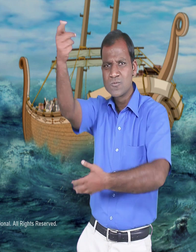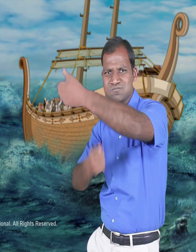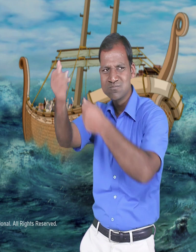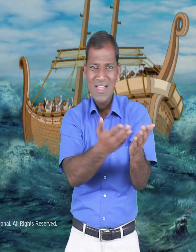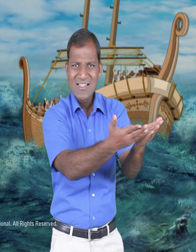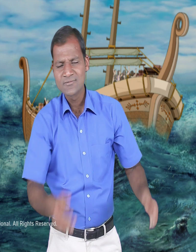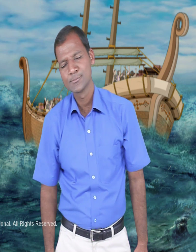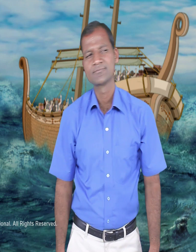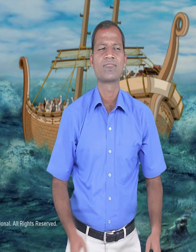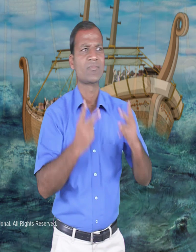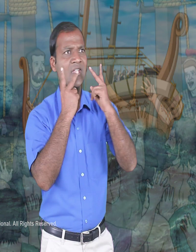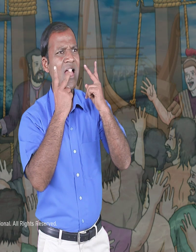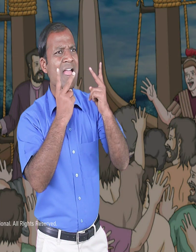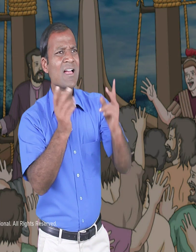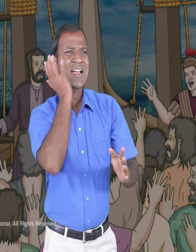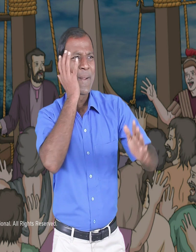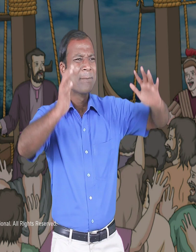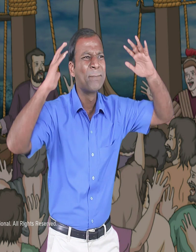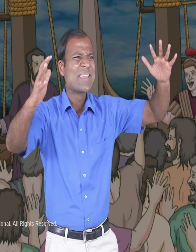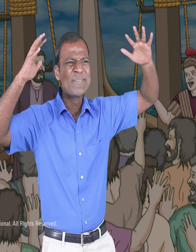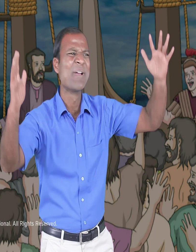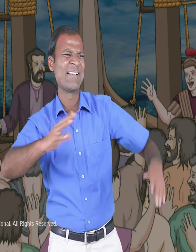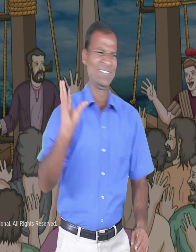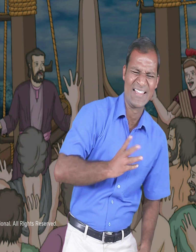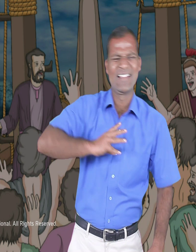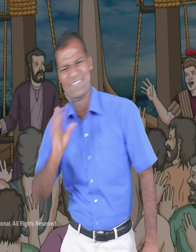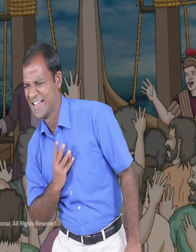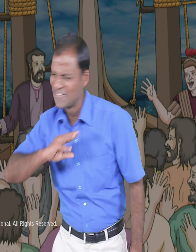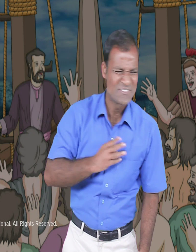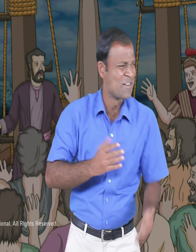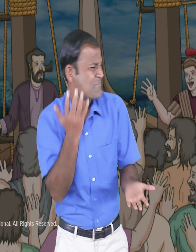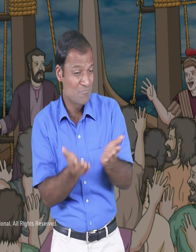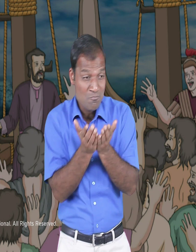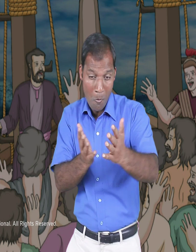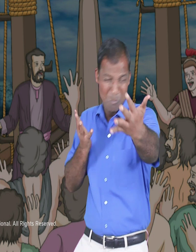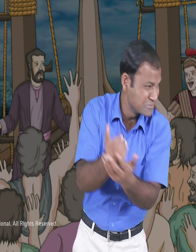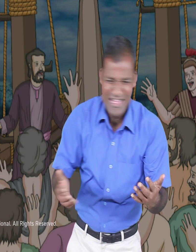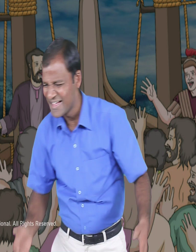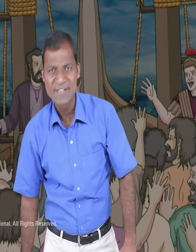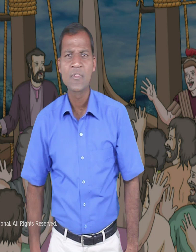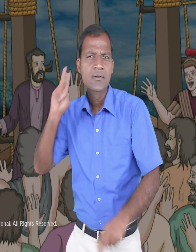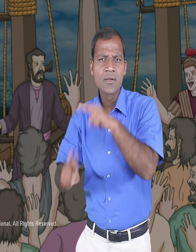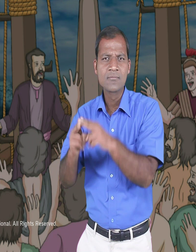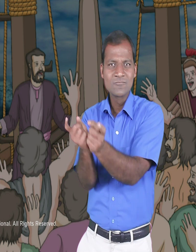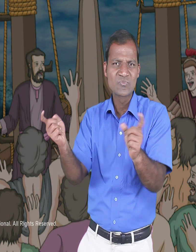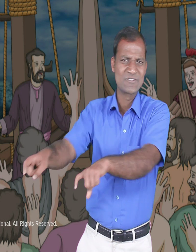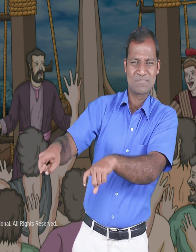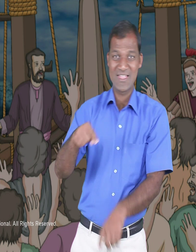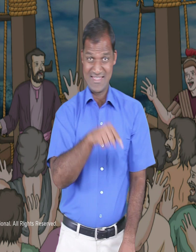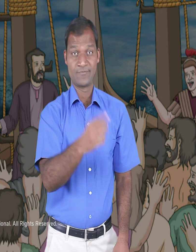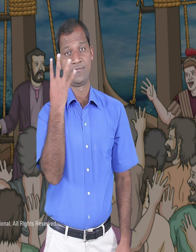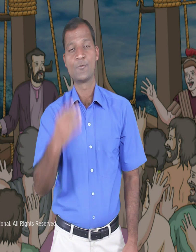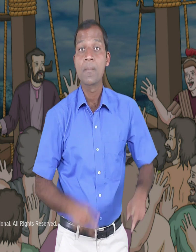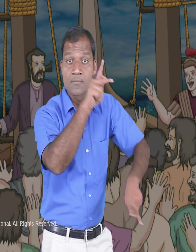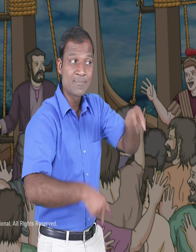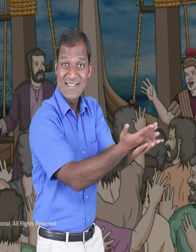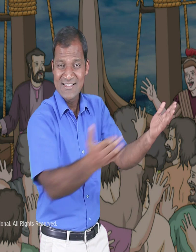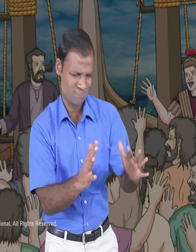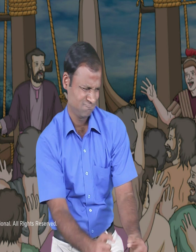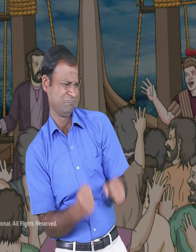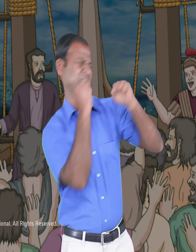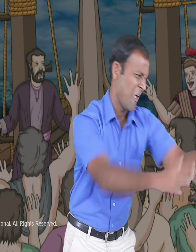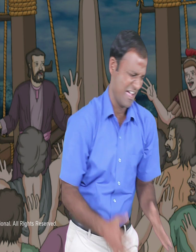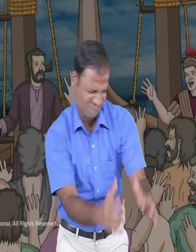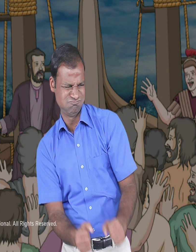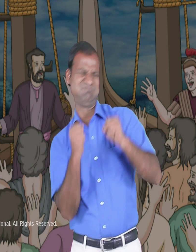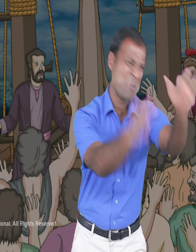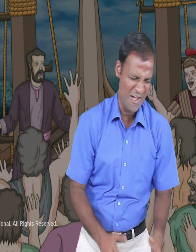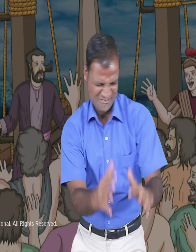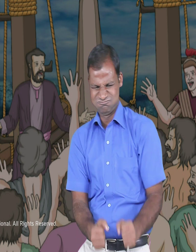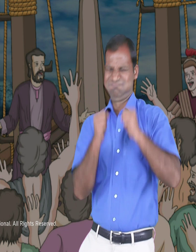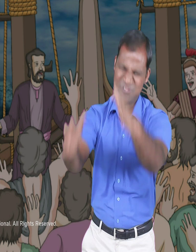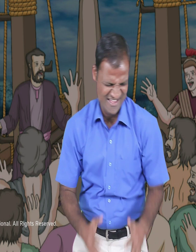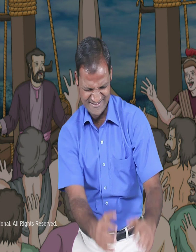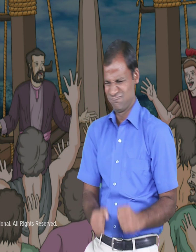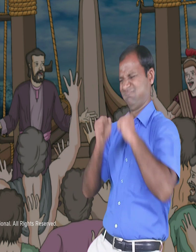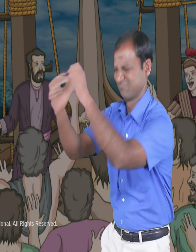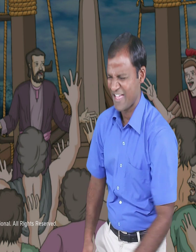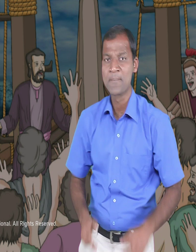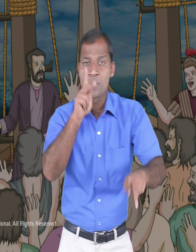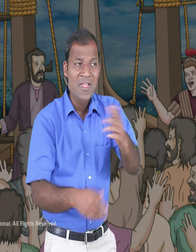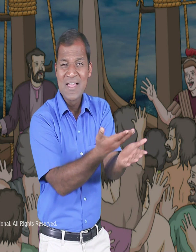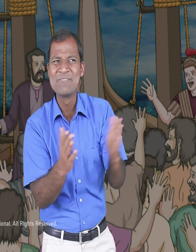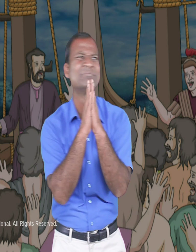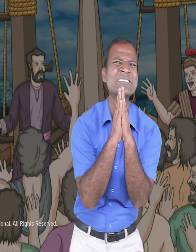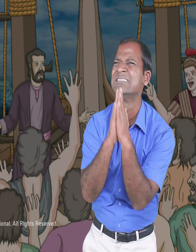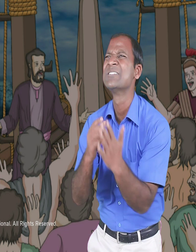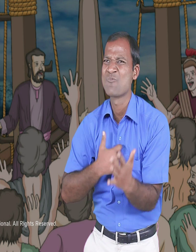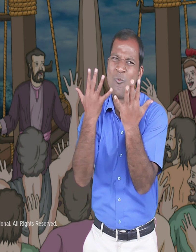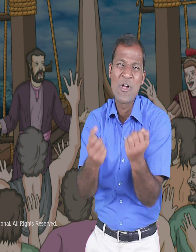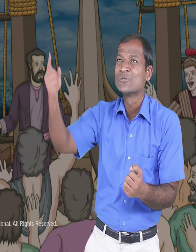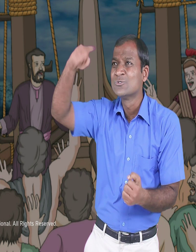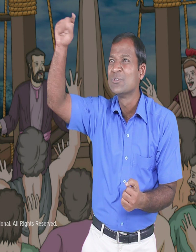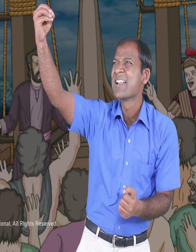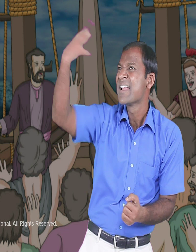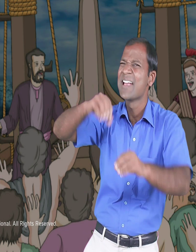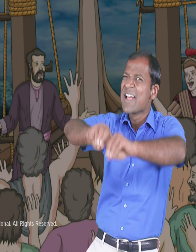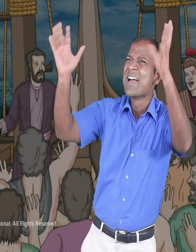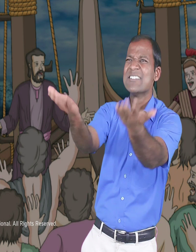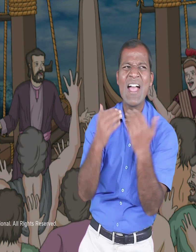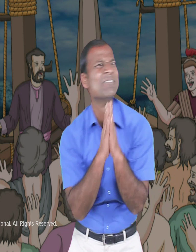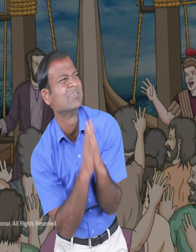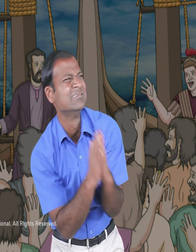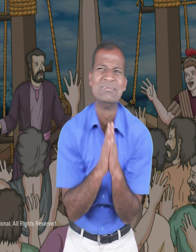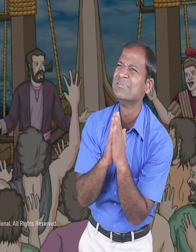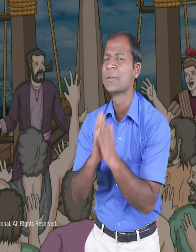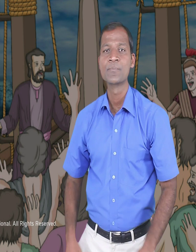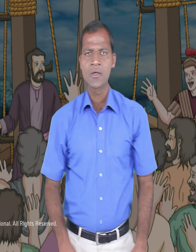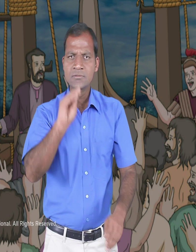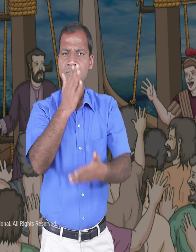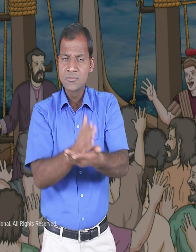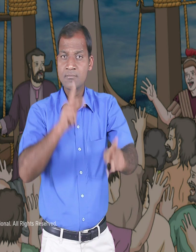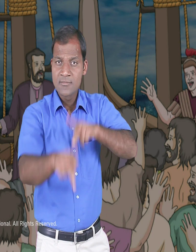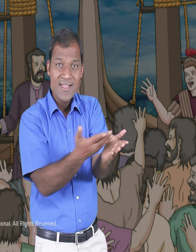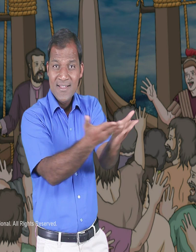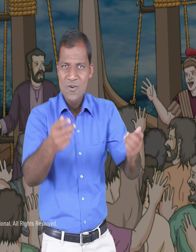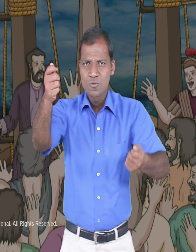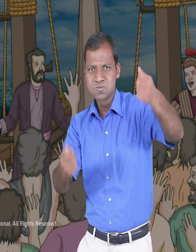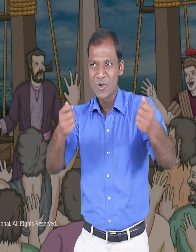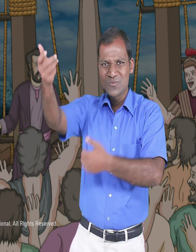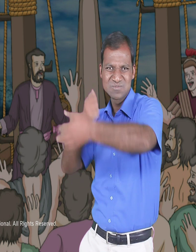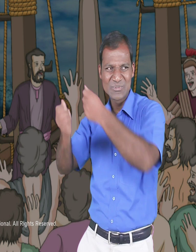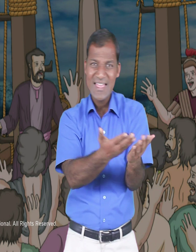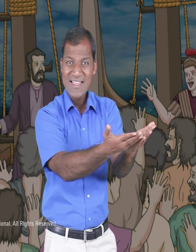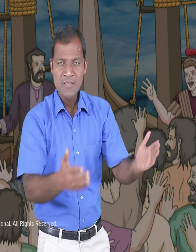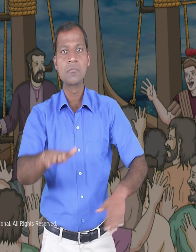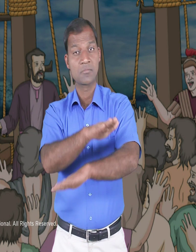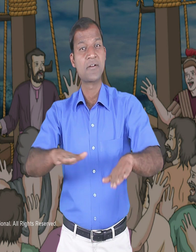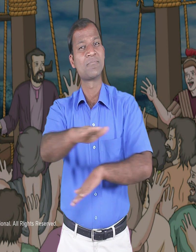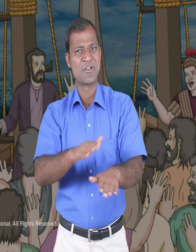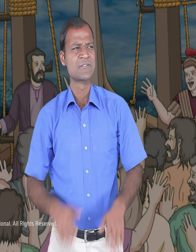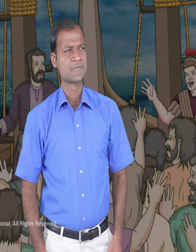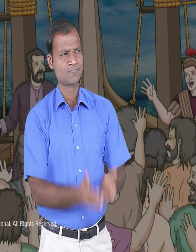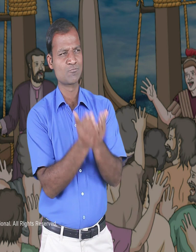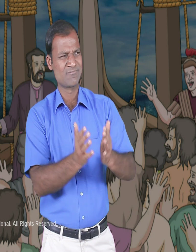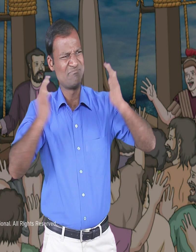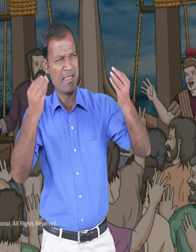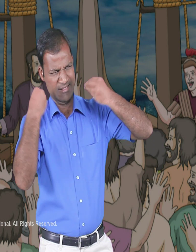Fearing that we would run aground on the rocks, they dropped four anchors from the stern and prayed for daybreak.